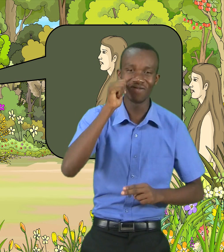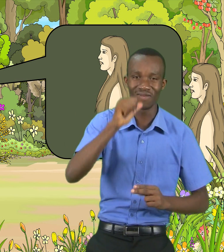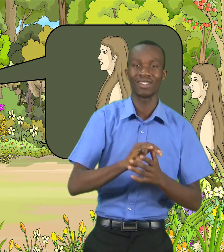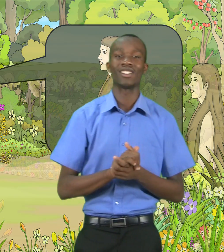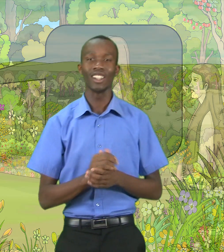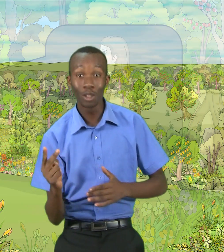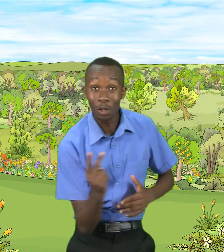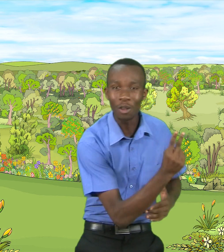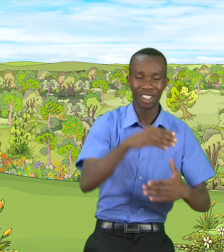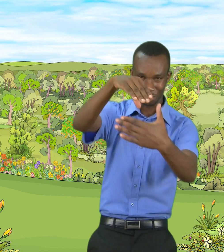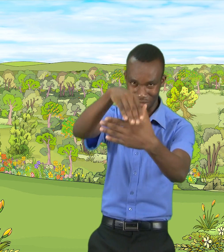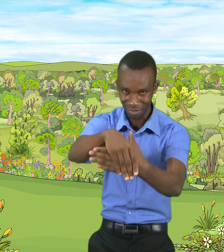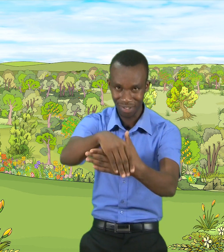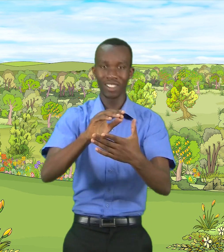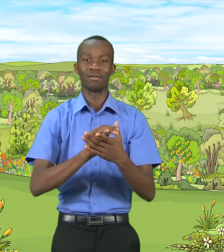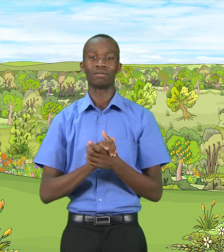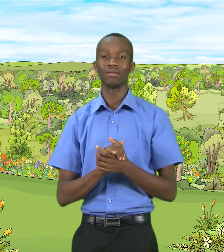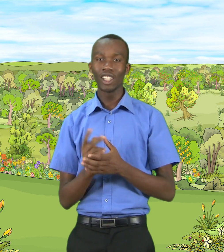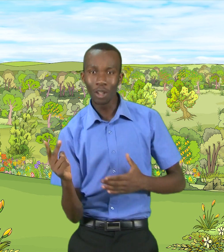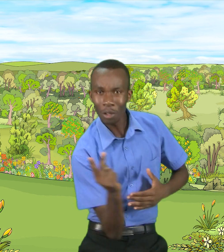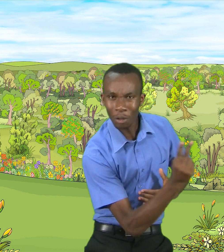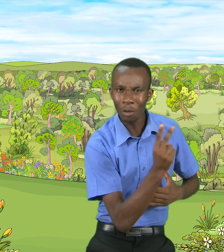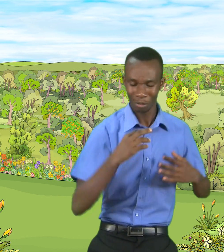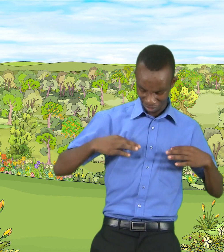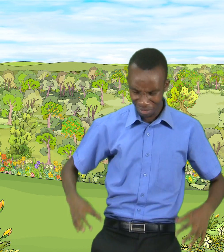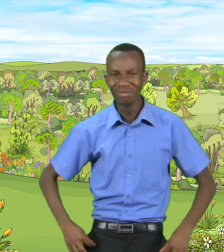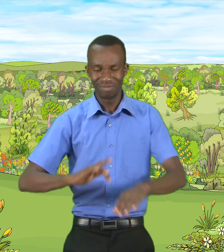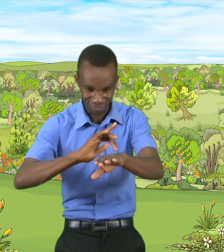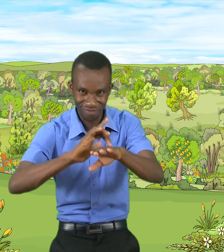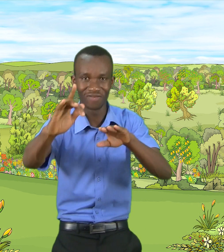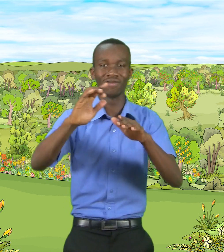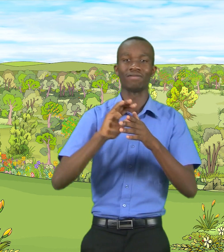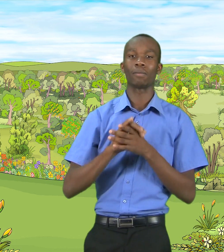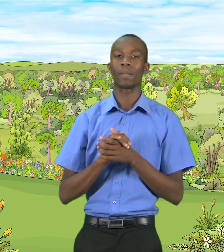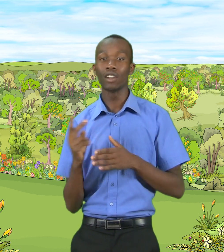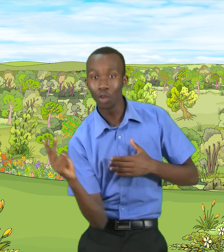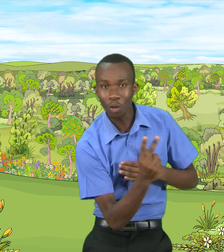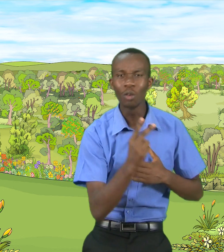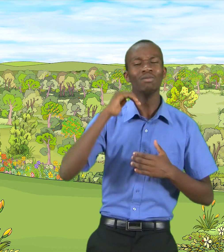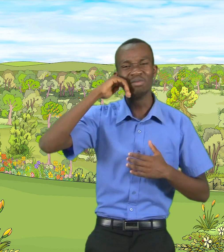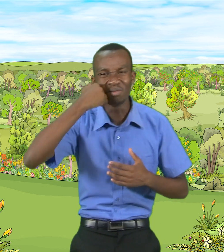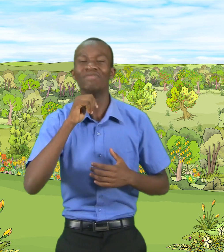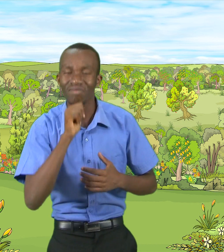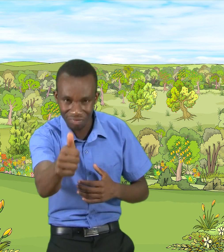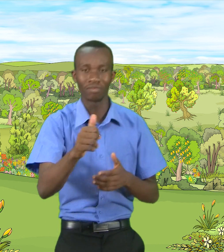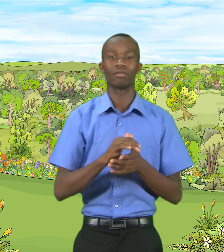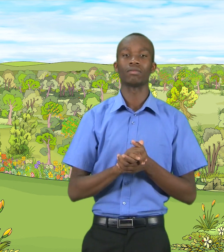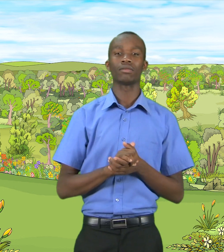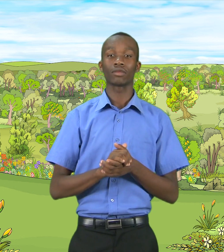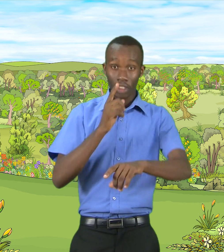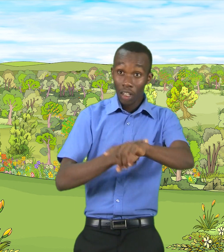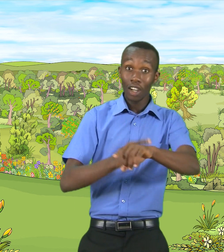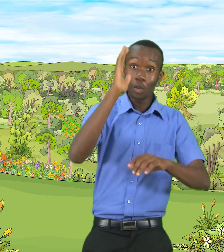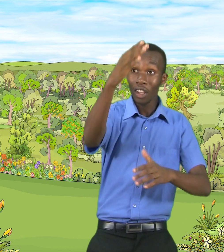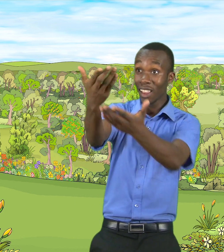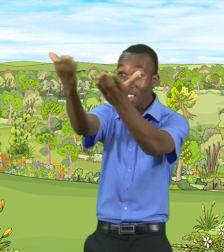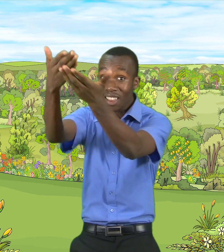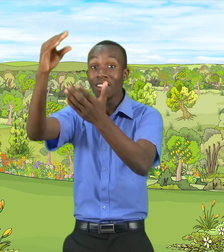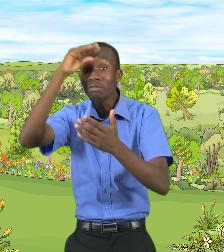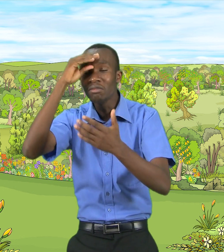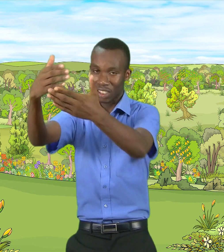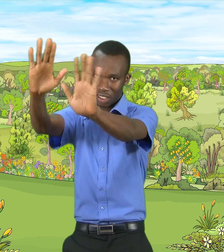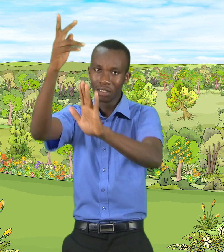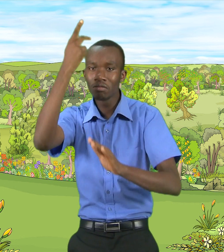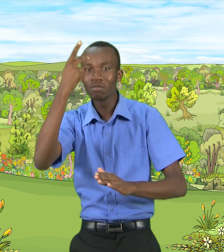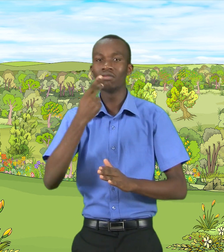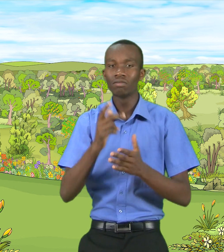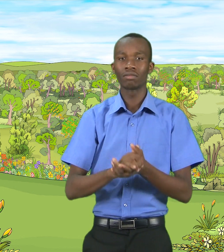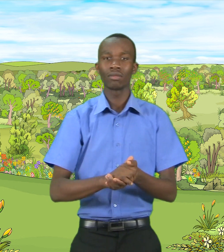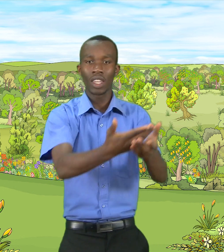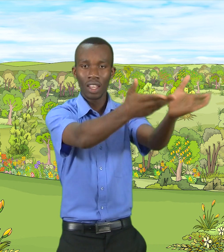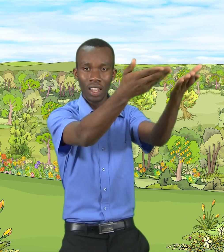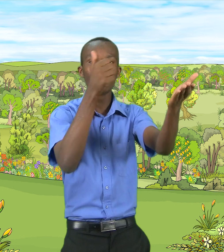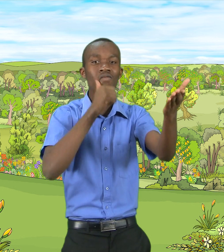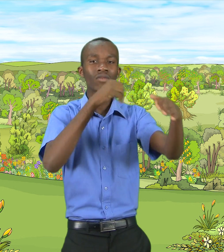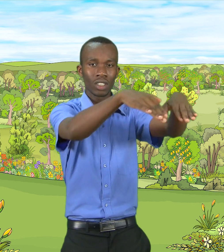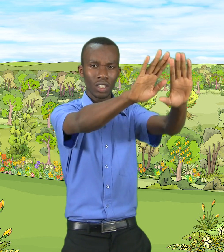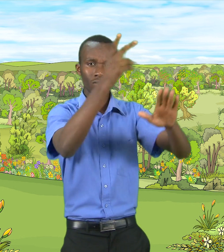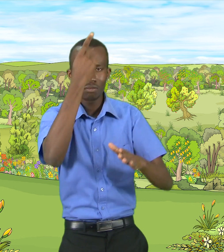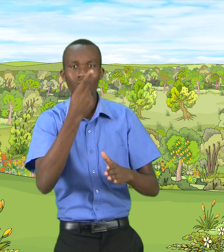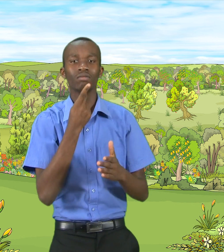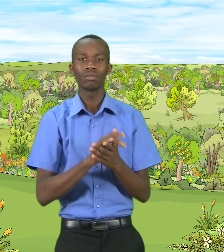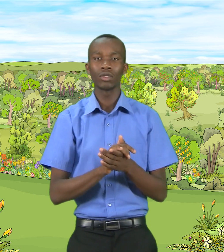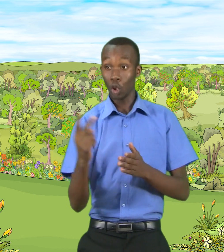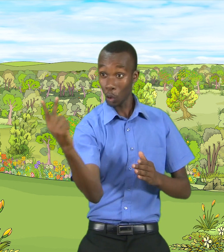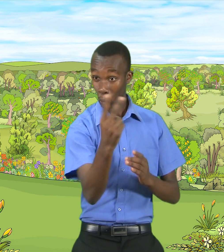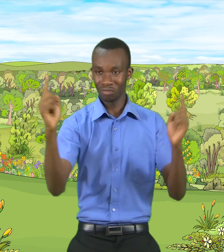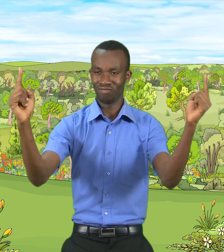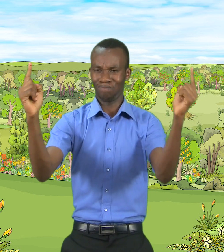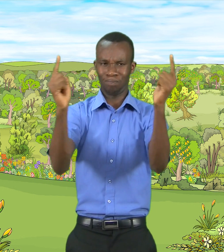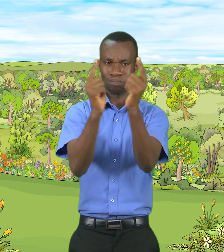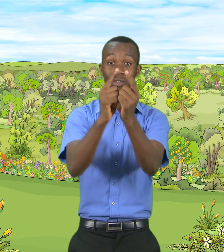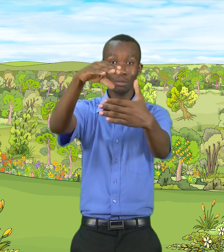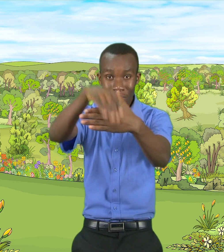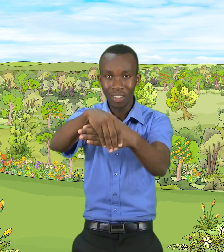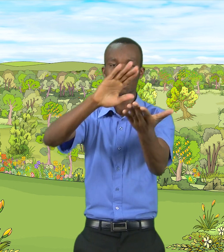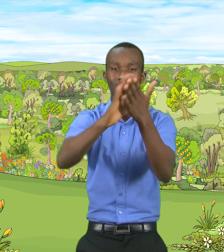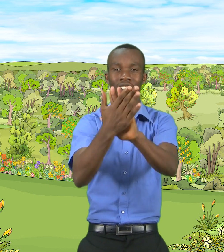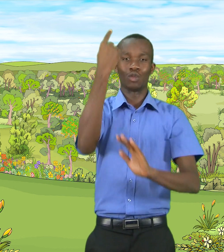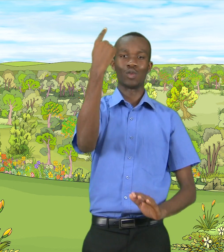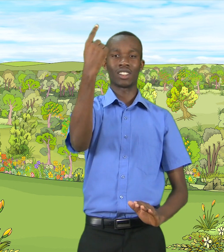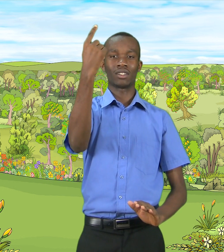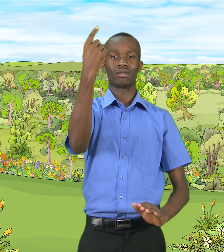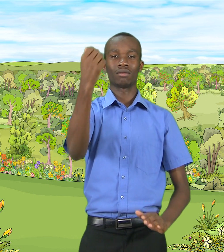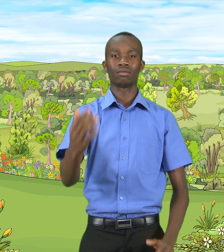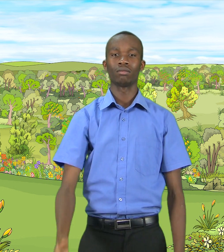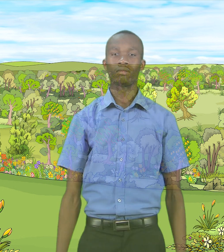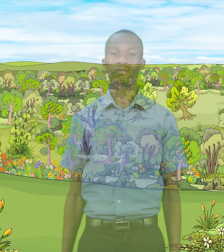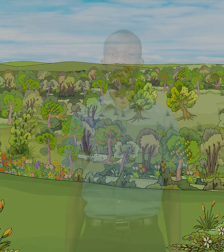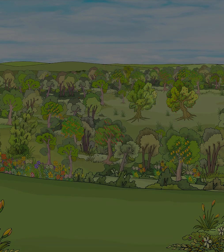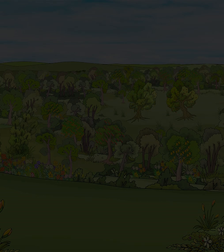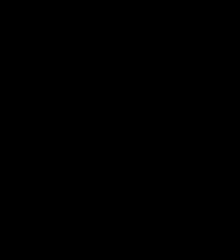For this reason a man will leave his father and mother and be united to his wife, and they will become one flesh. And the man and his wife were both naked, and they were not ashamed.